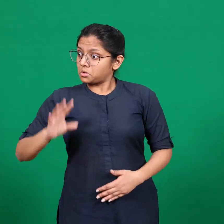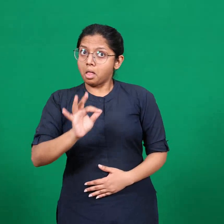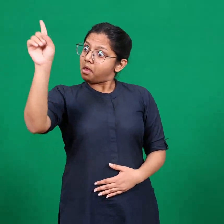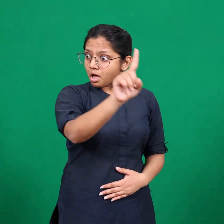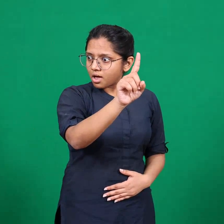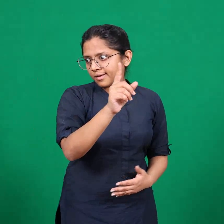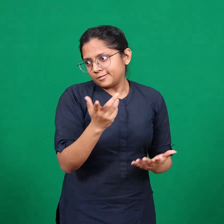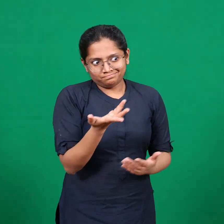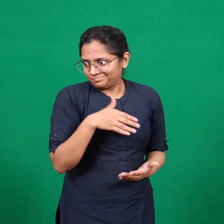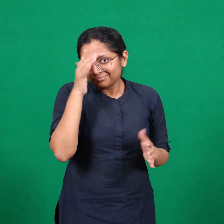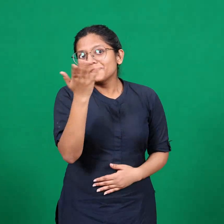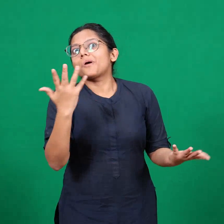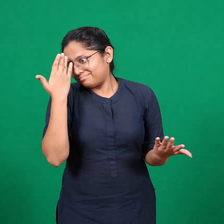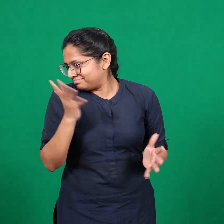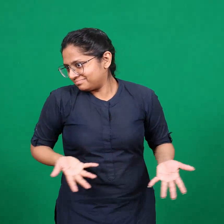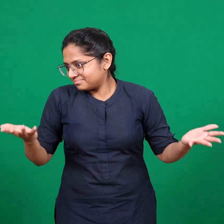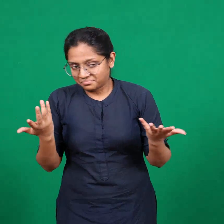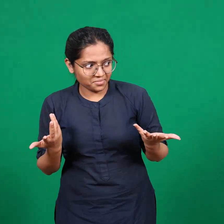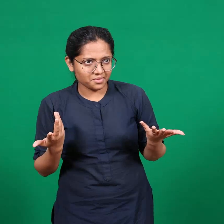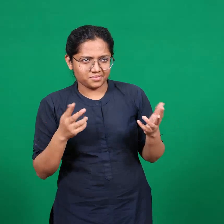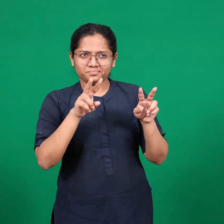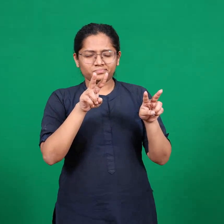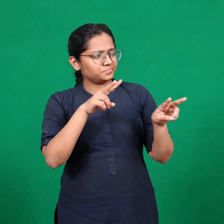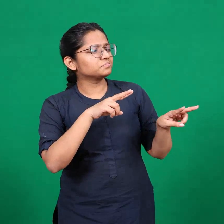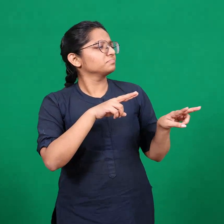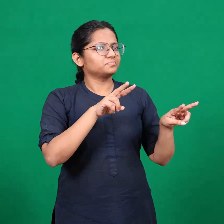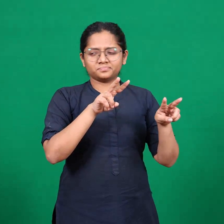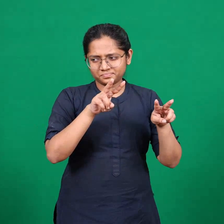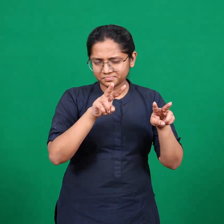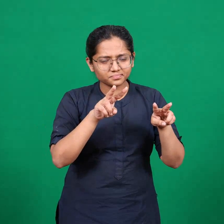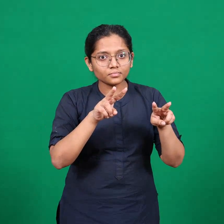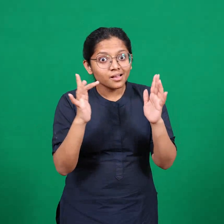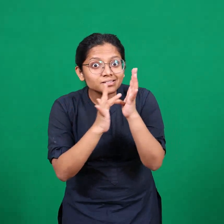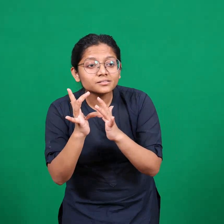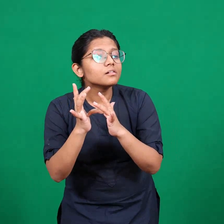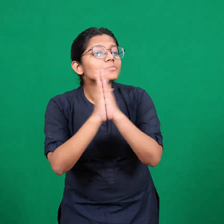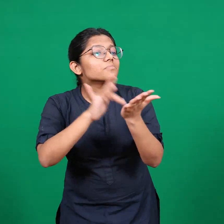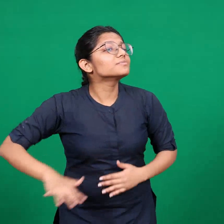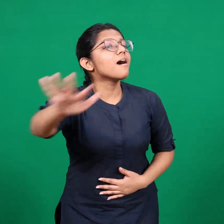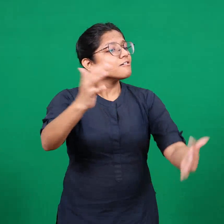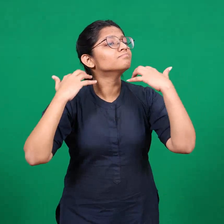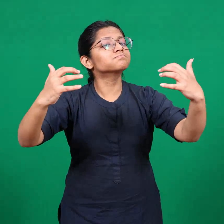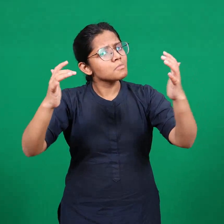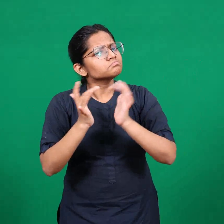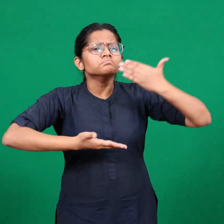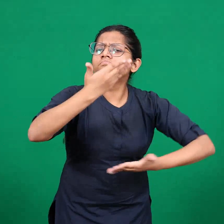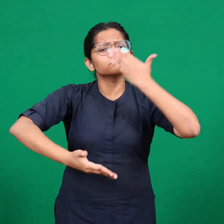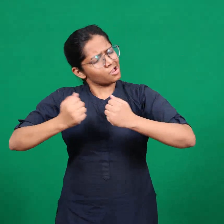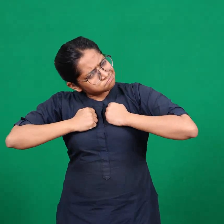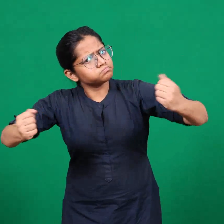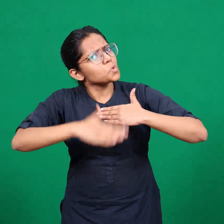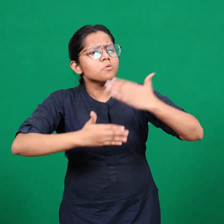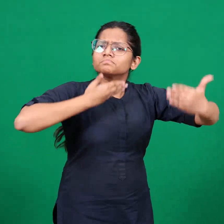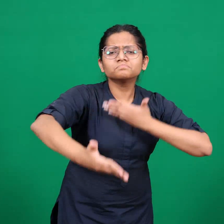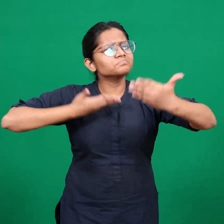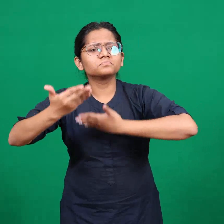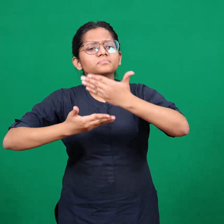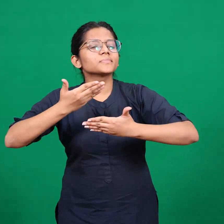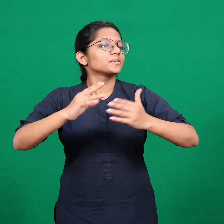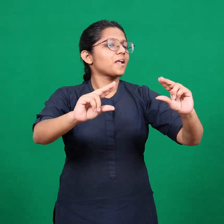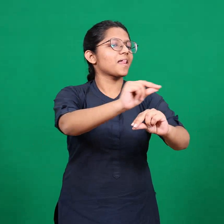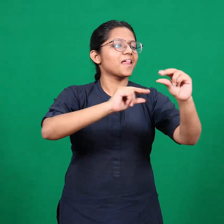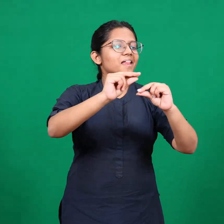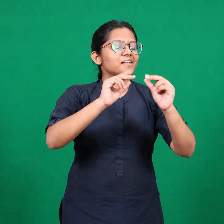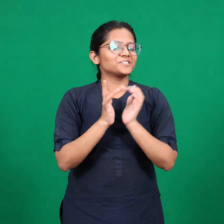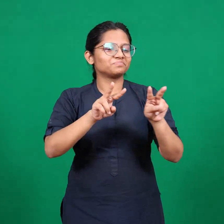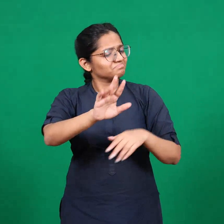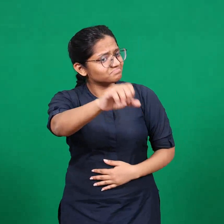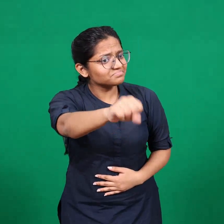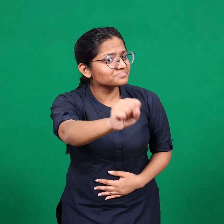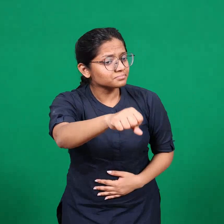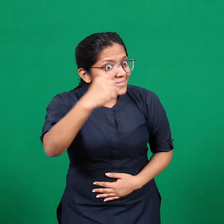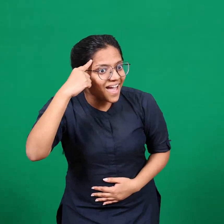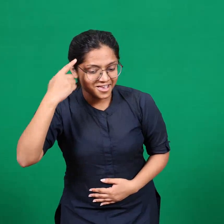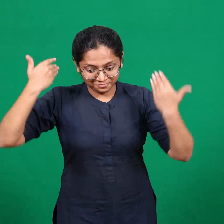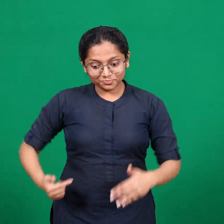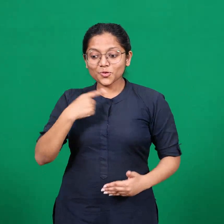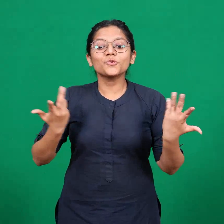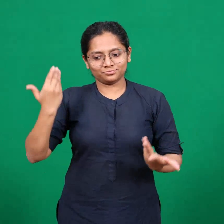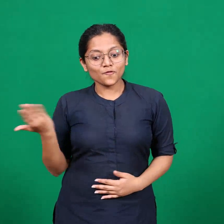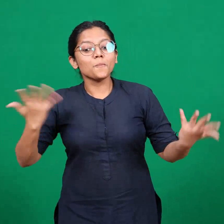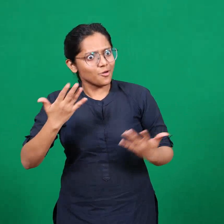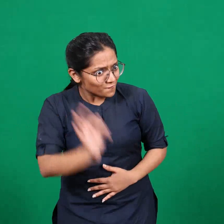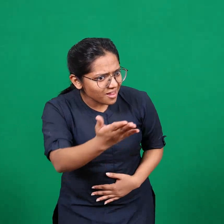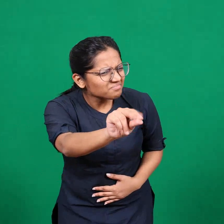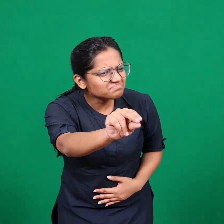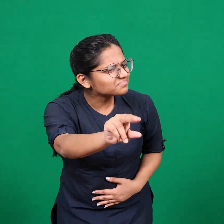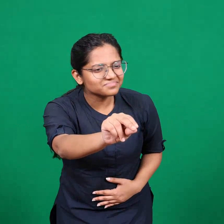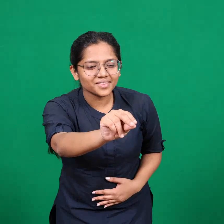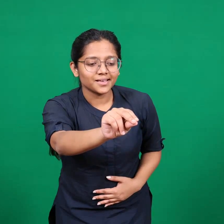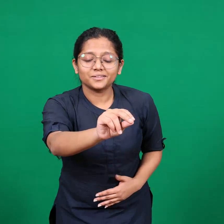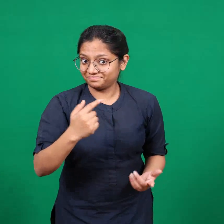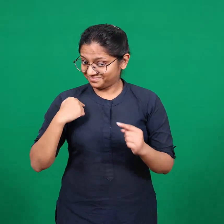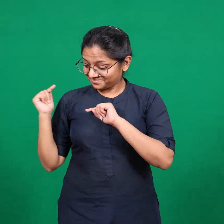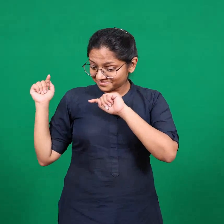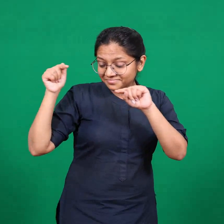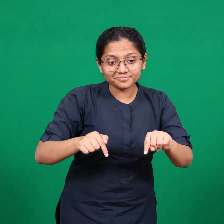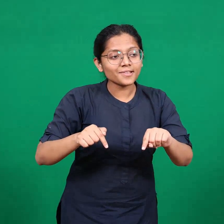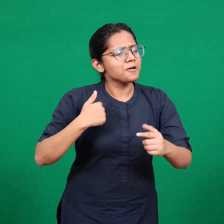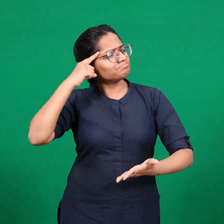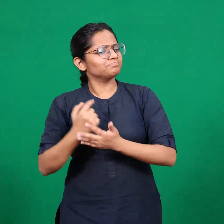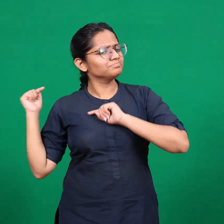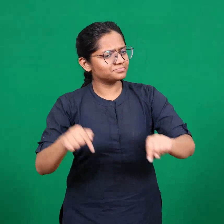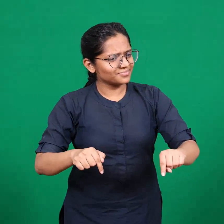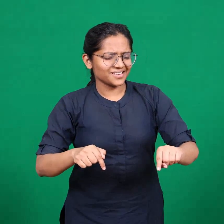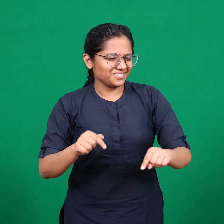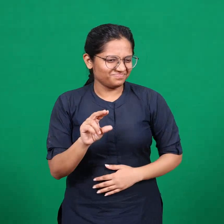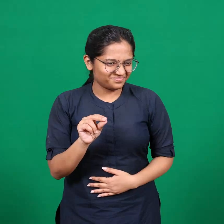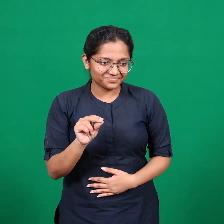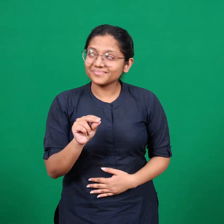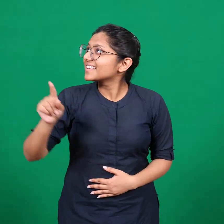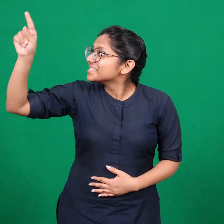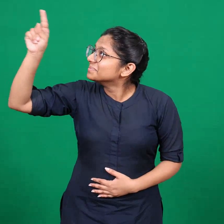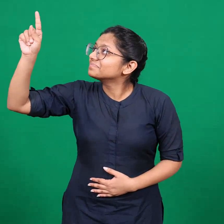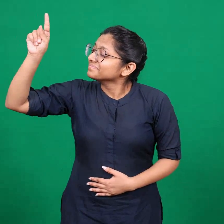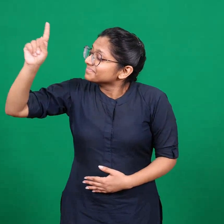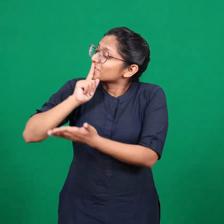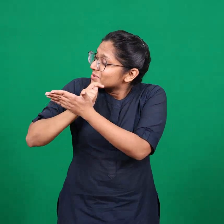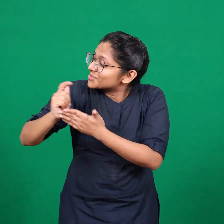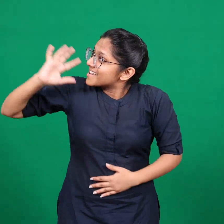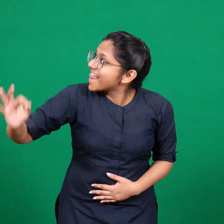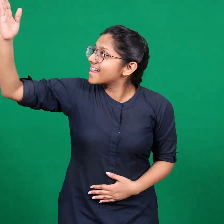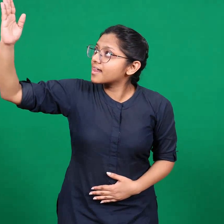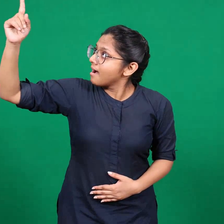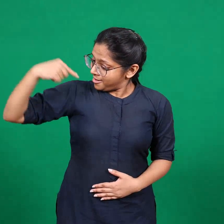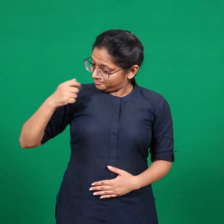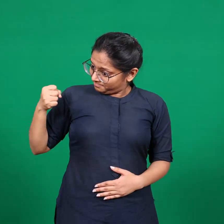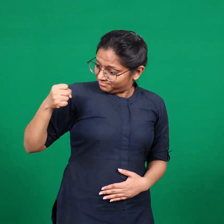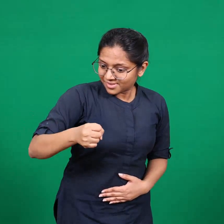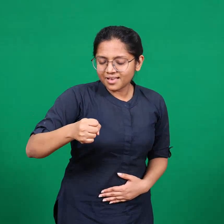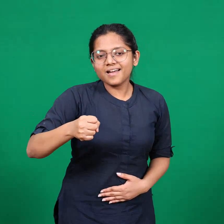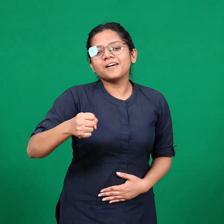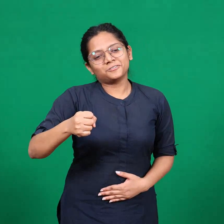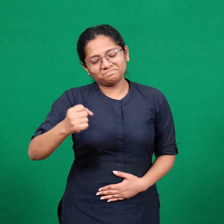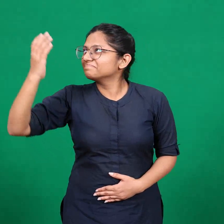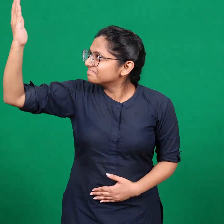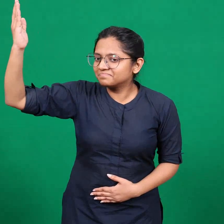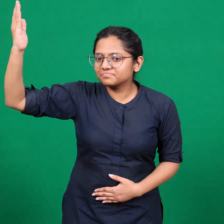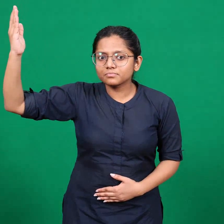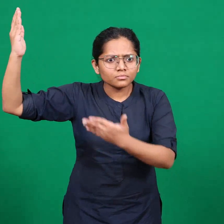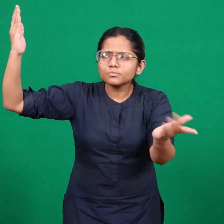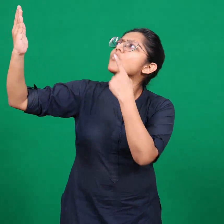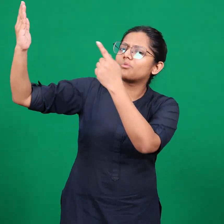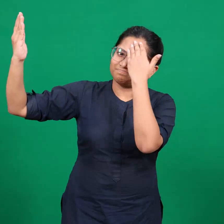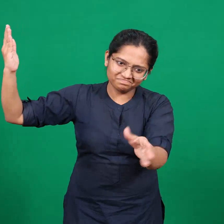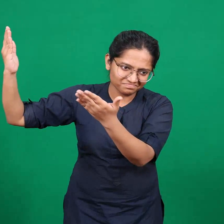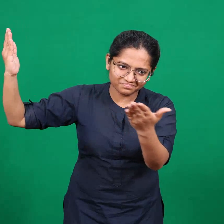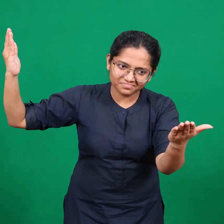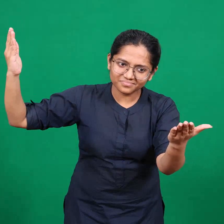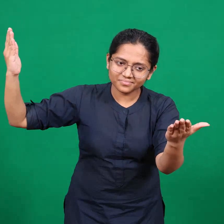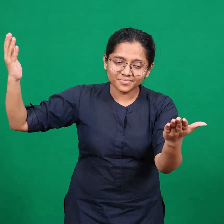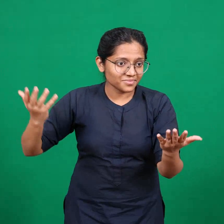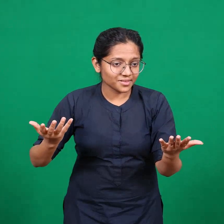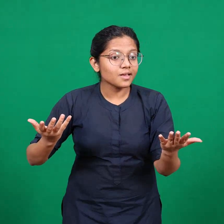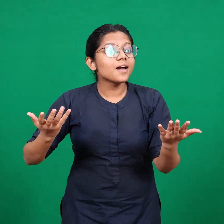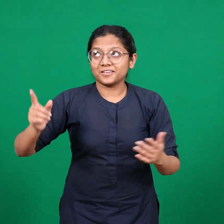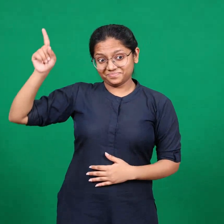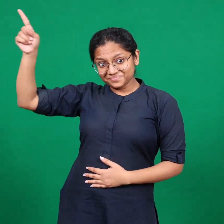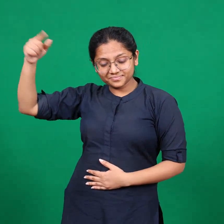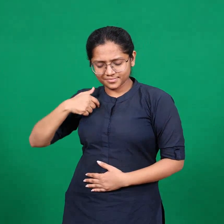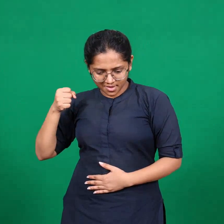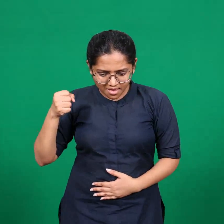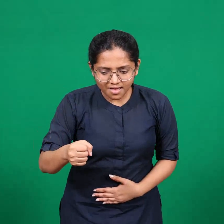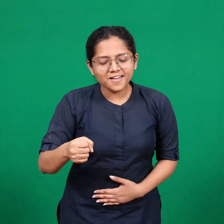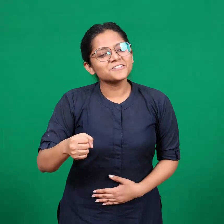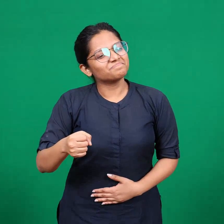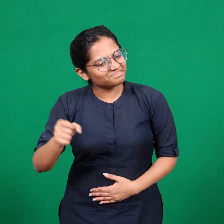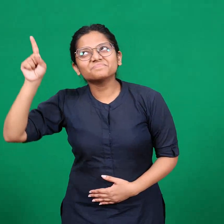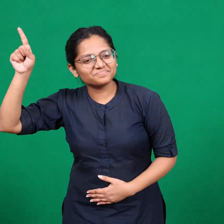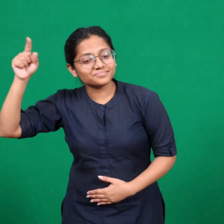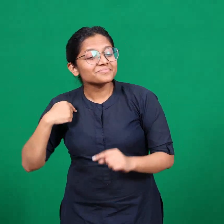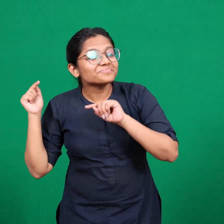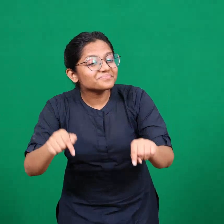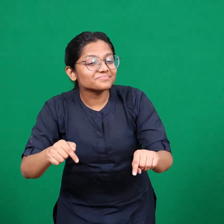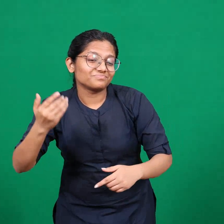When the Christ comes, no one will know where He is from." Then Jesus, still teaching in the temple courts, cried out, "You know Me, and you know where I am from. I have not come of My own accord, but He who sent Me is true.